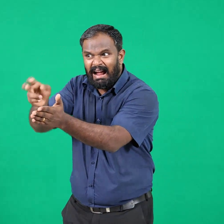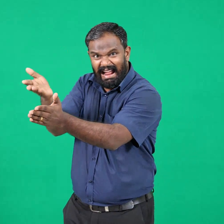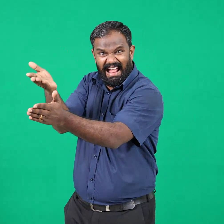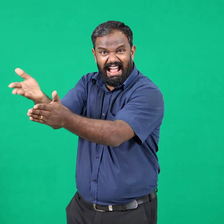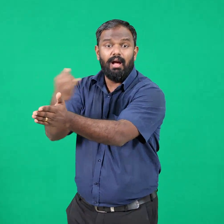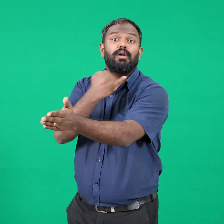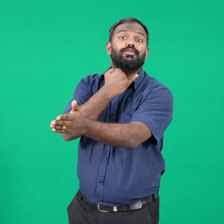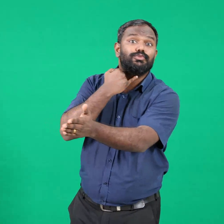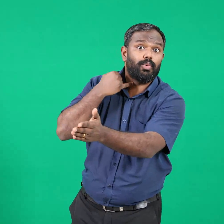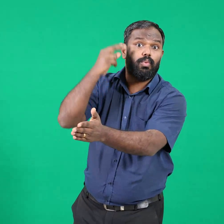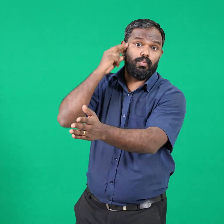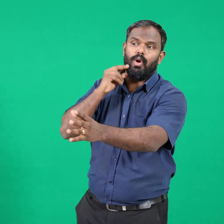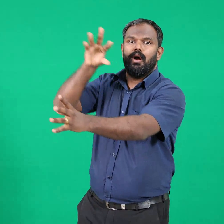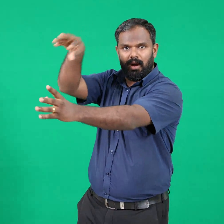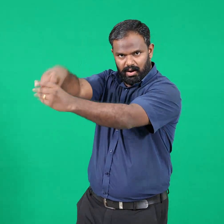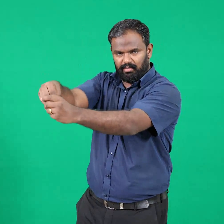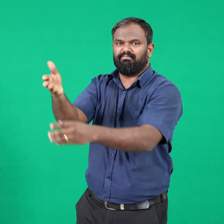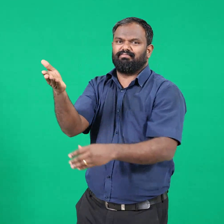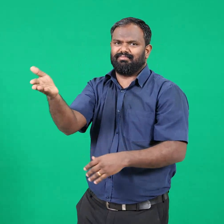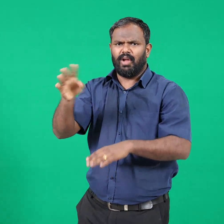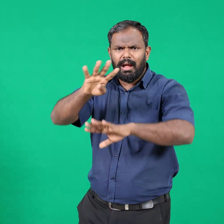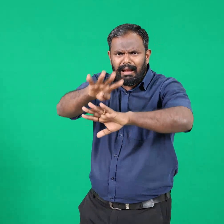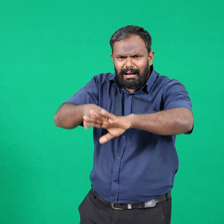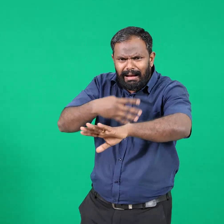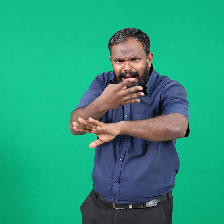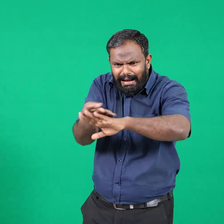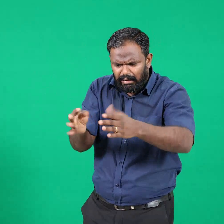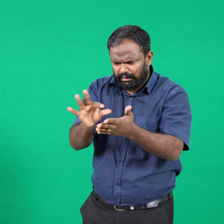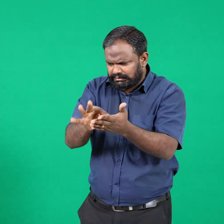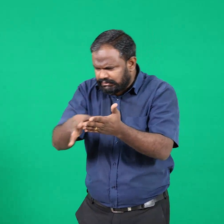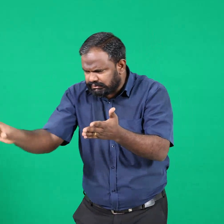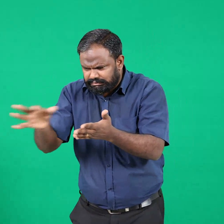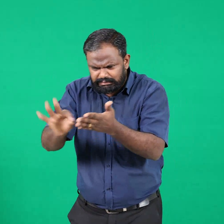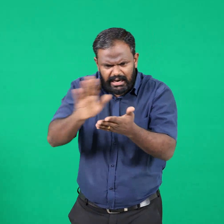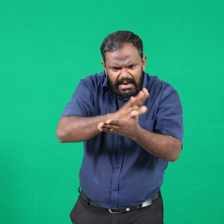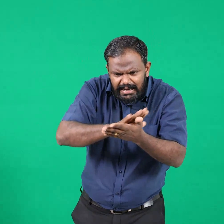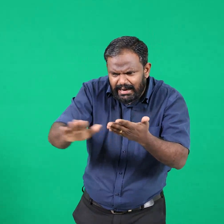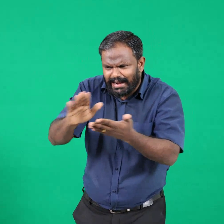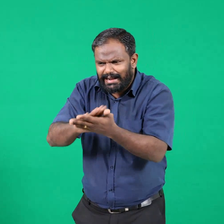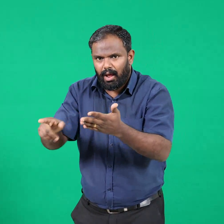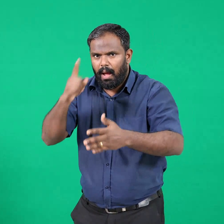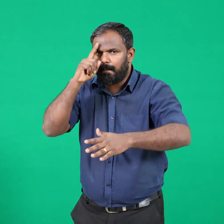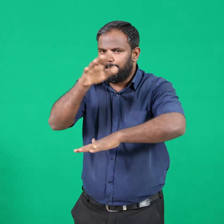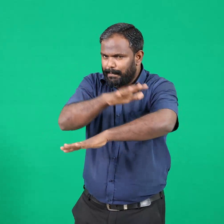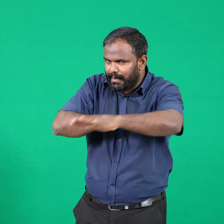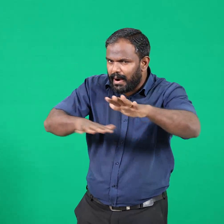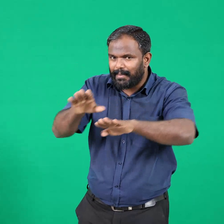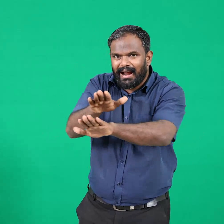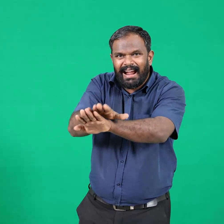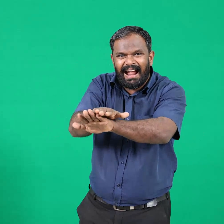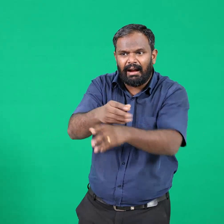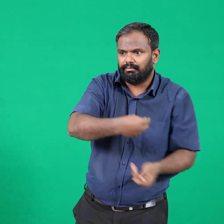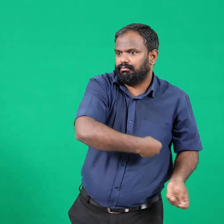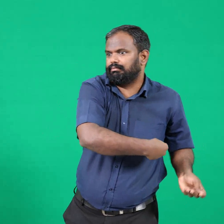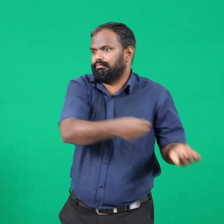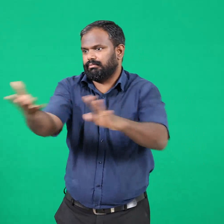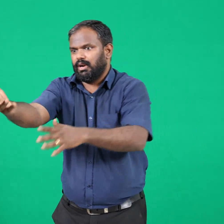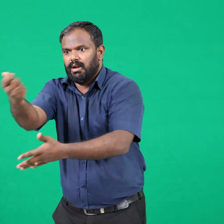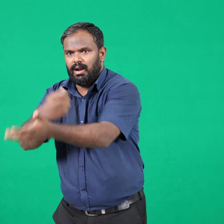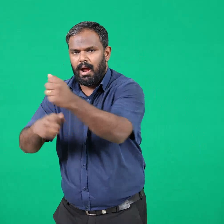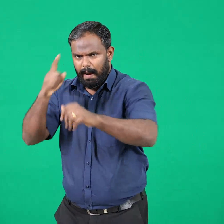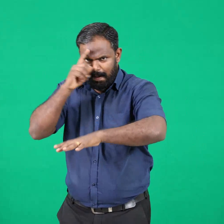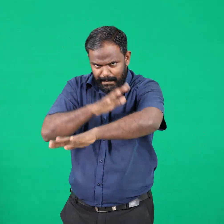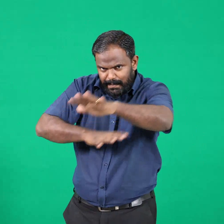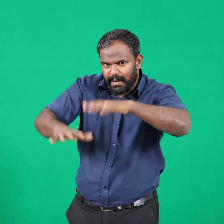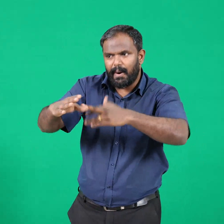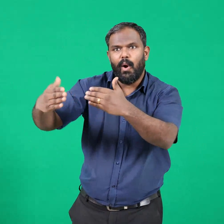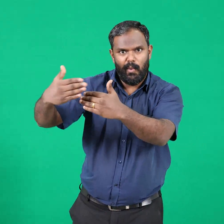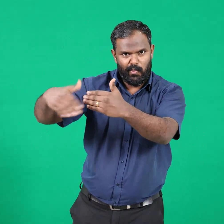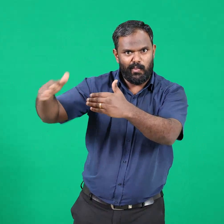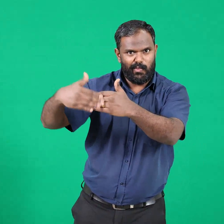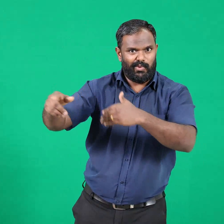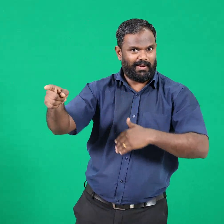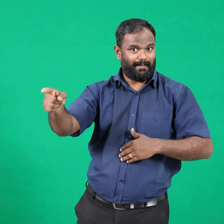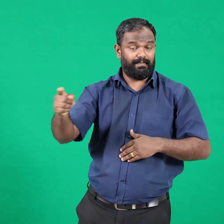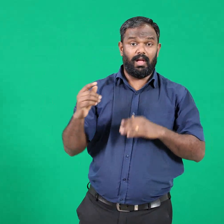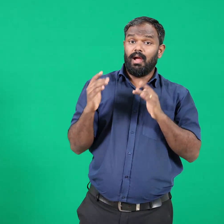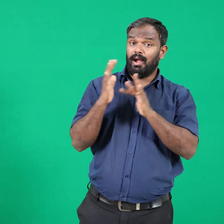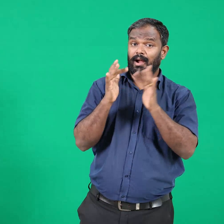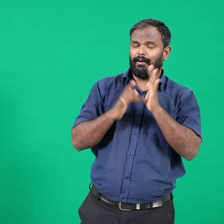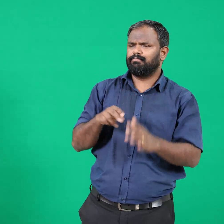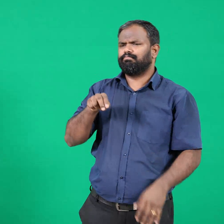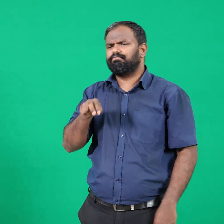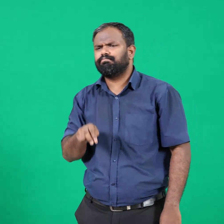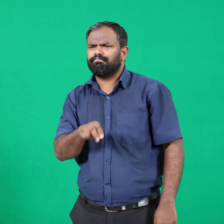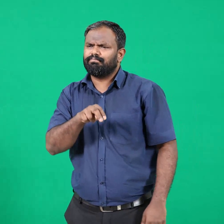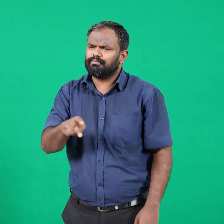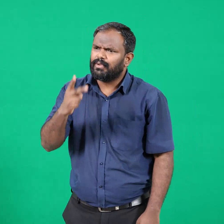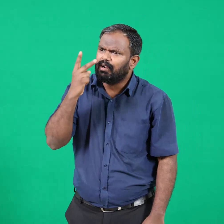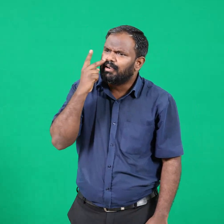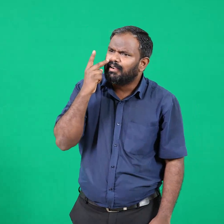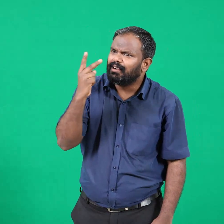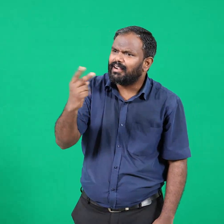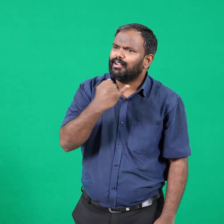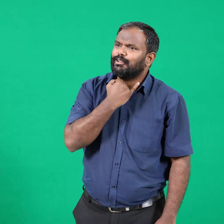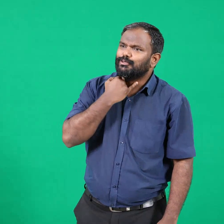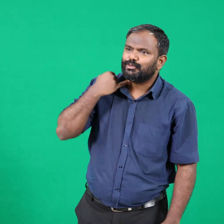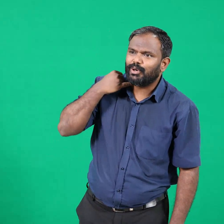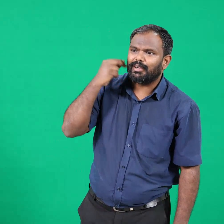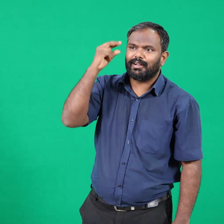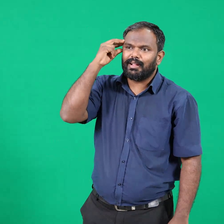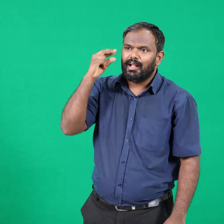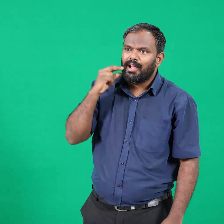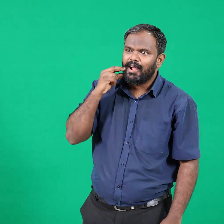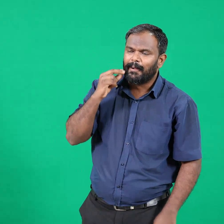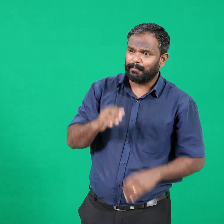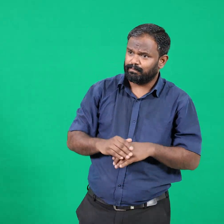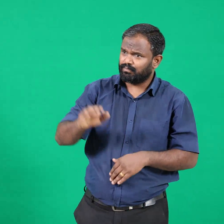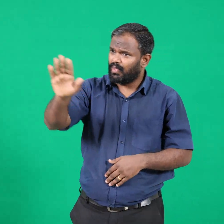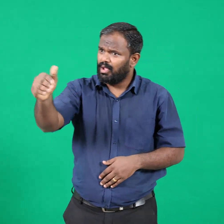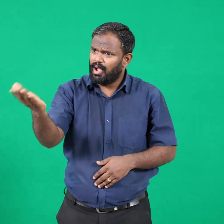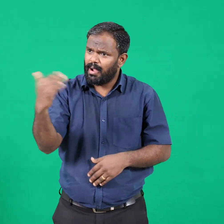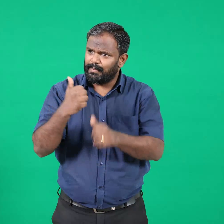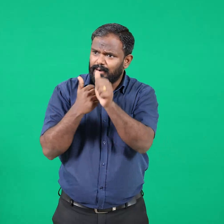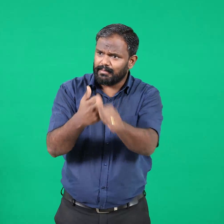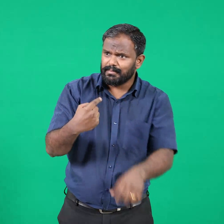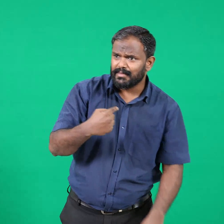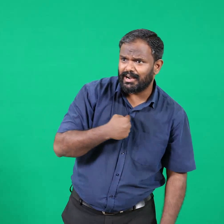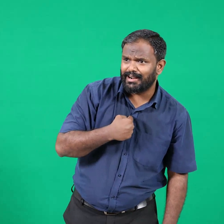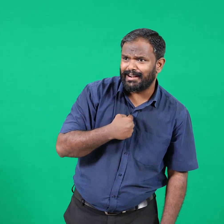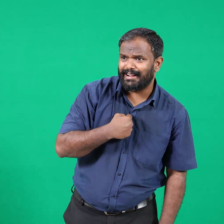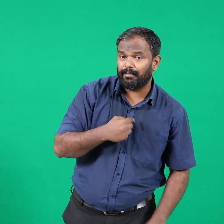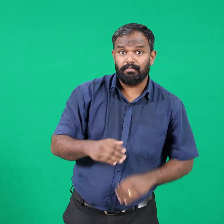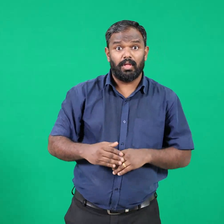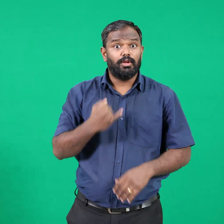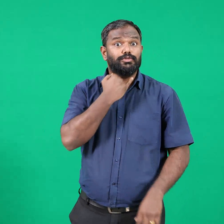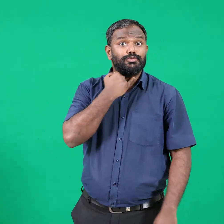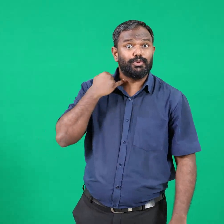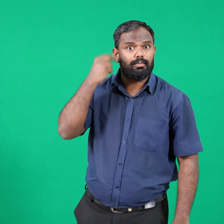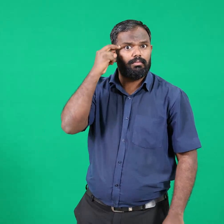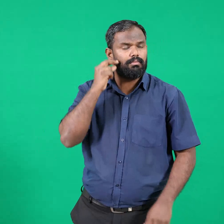They were in a boat with their father Zebedee, mending their nets.